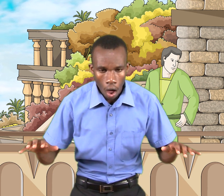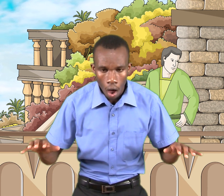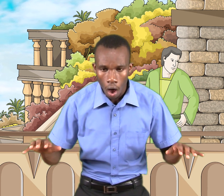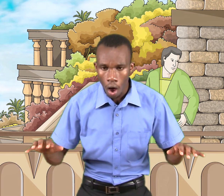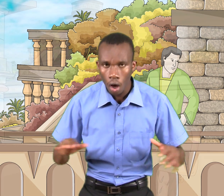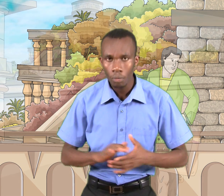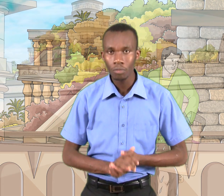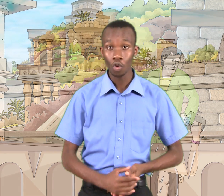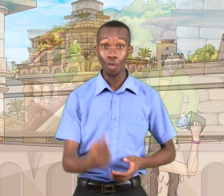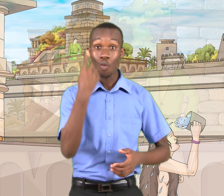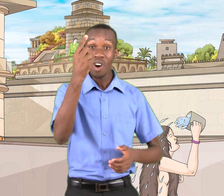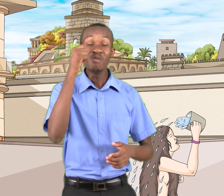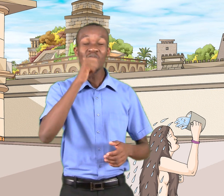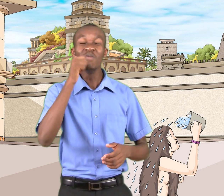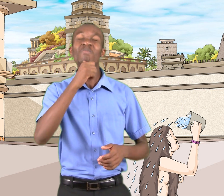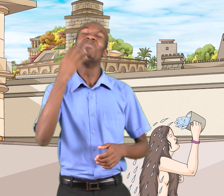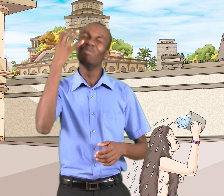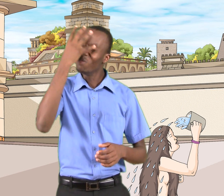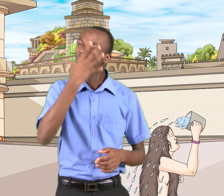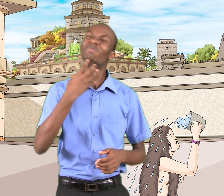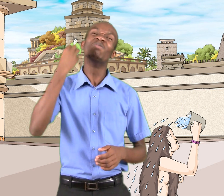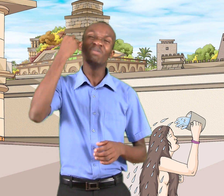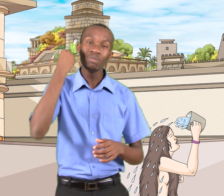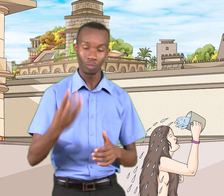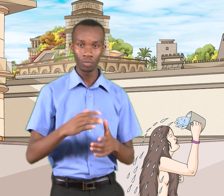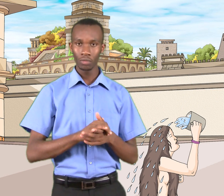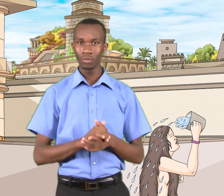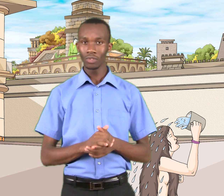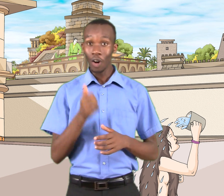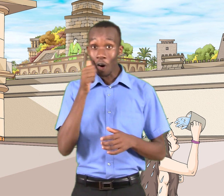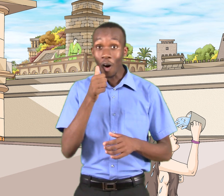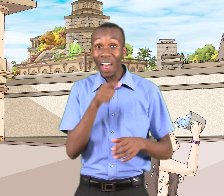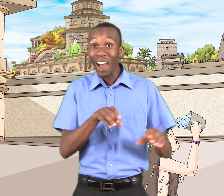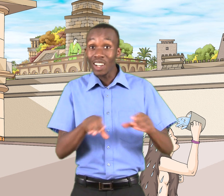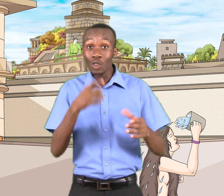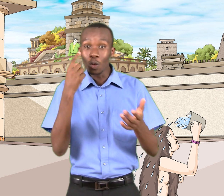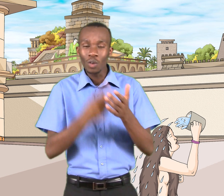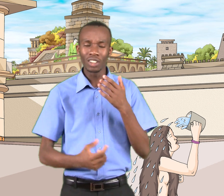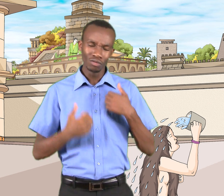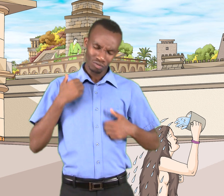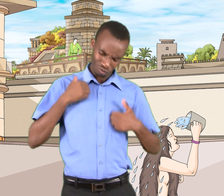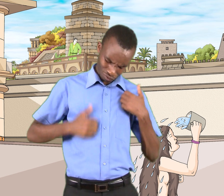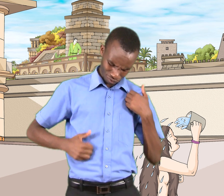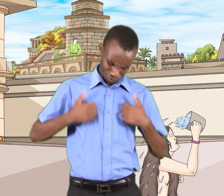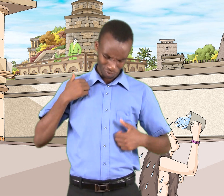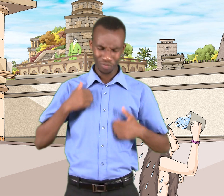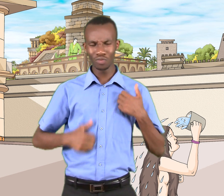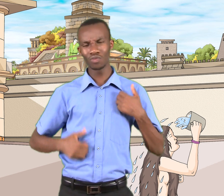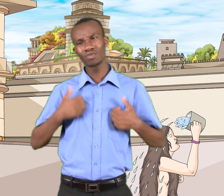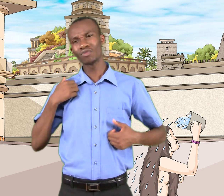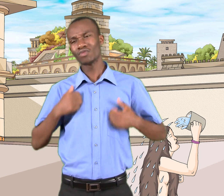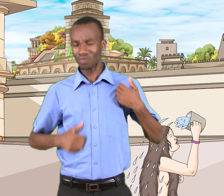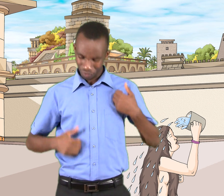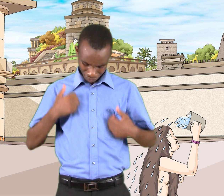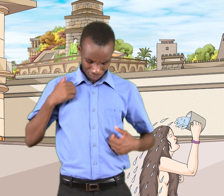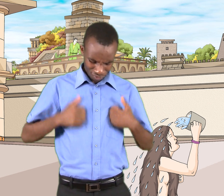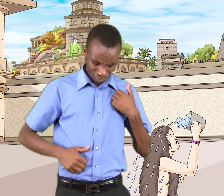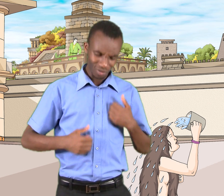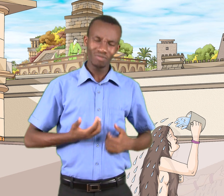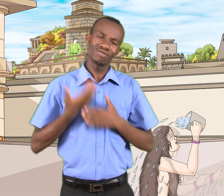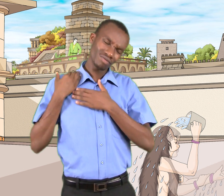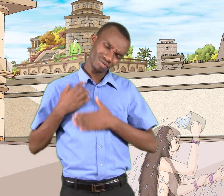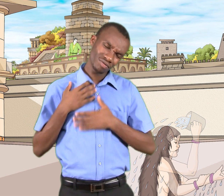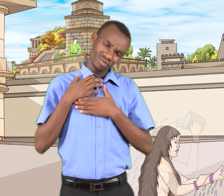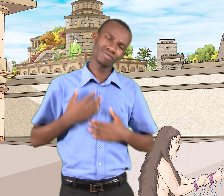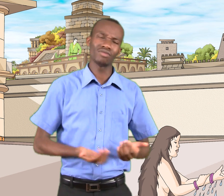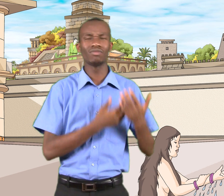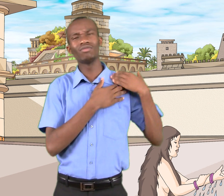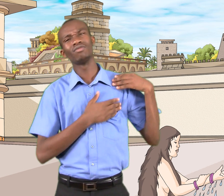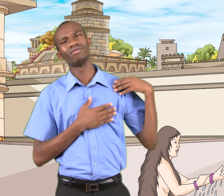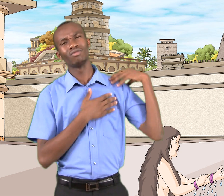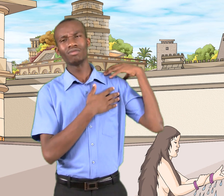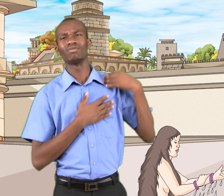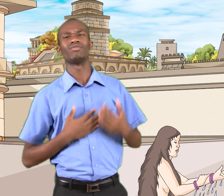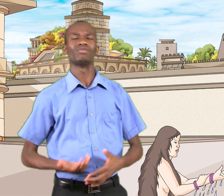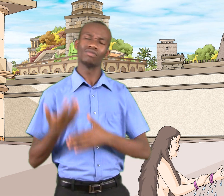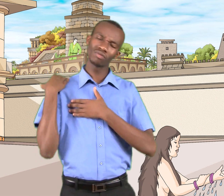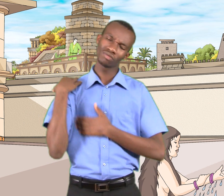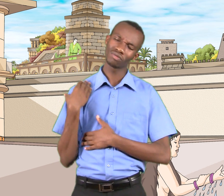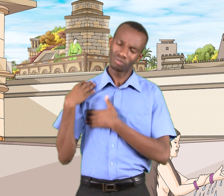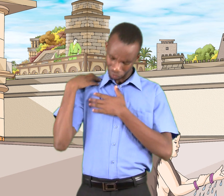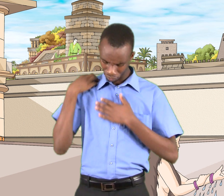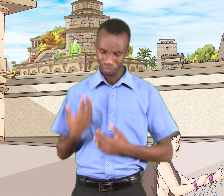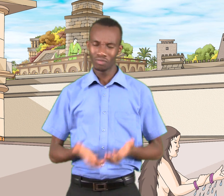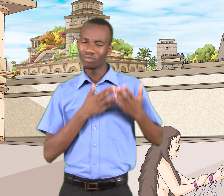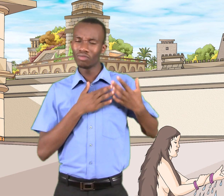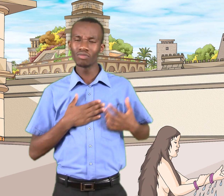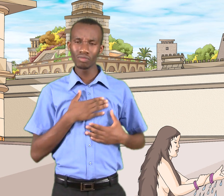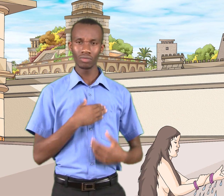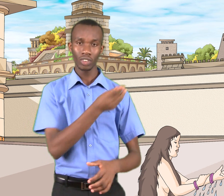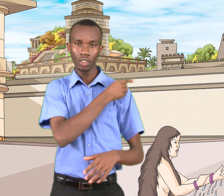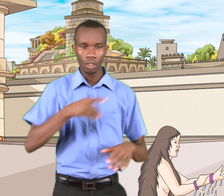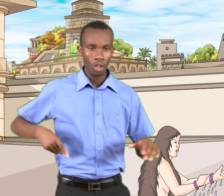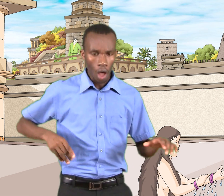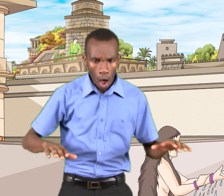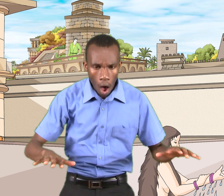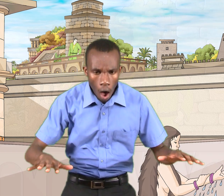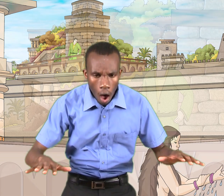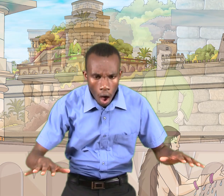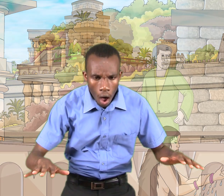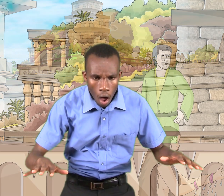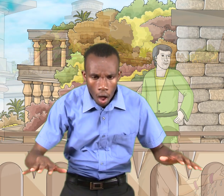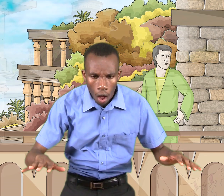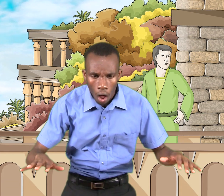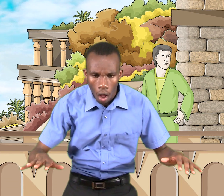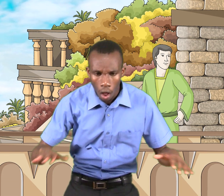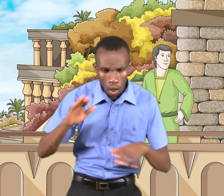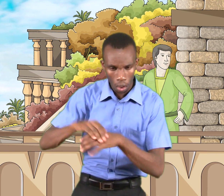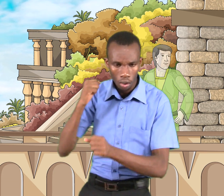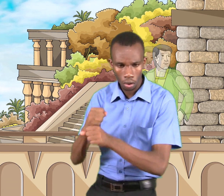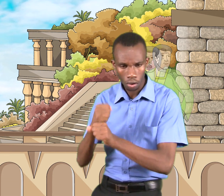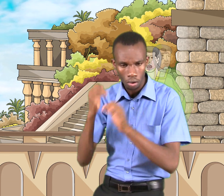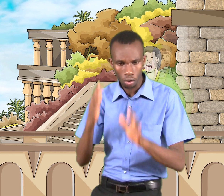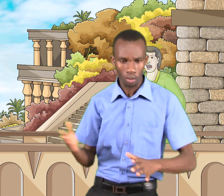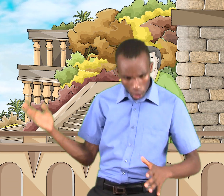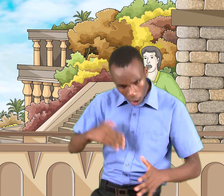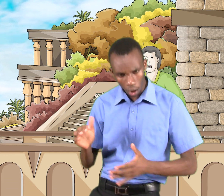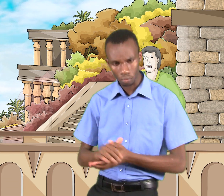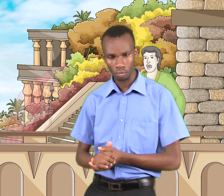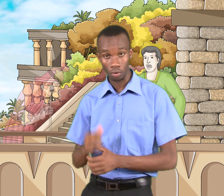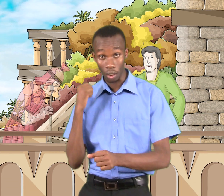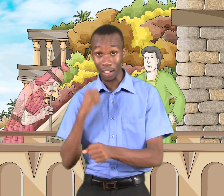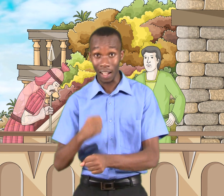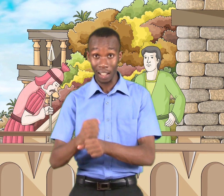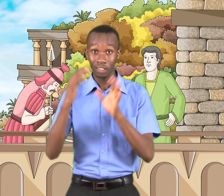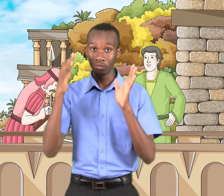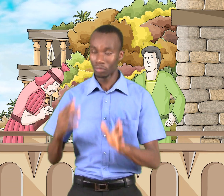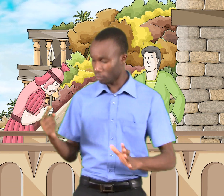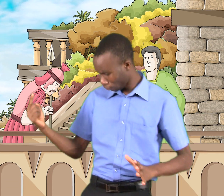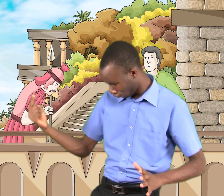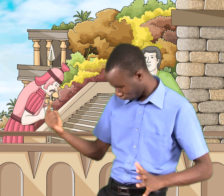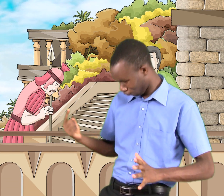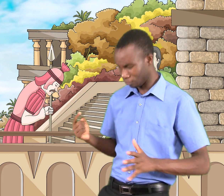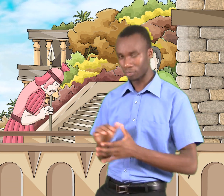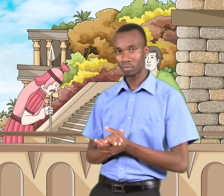And from the roof he saw a woman bathing—a very beautiful woman.